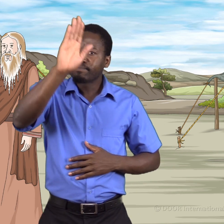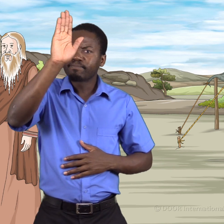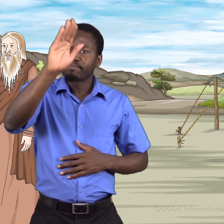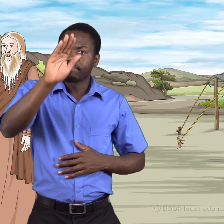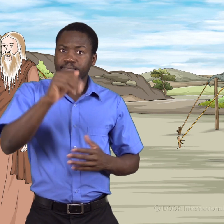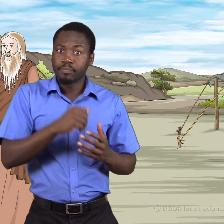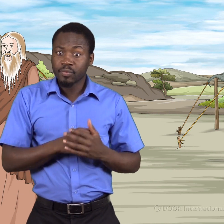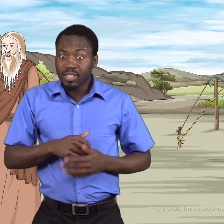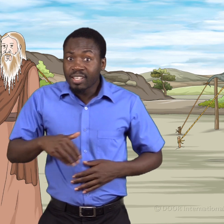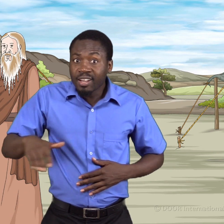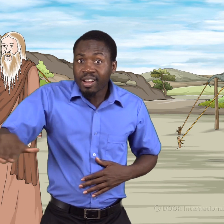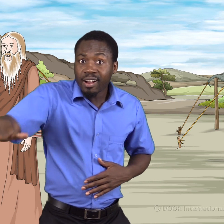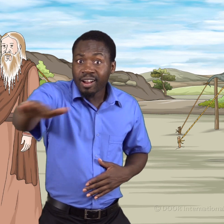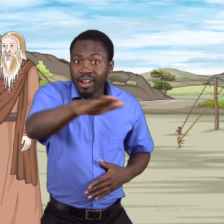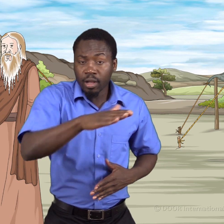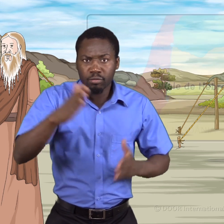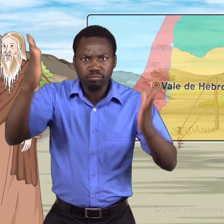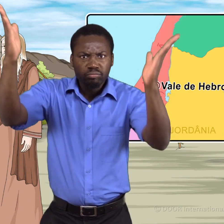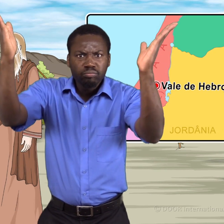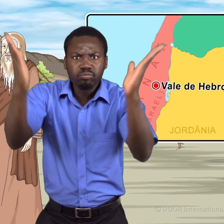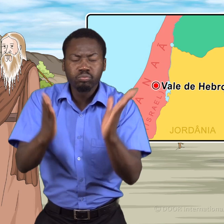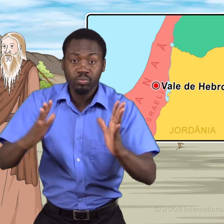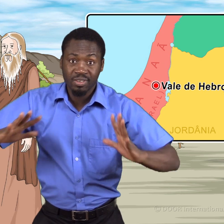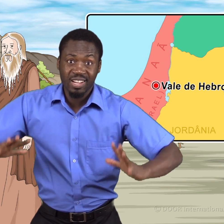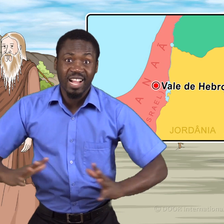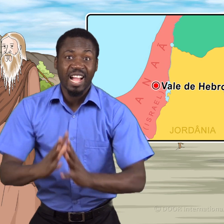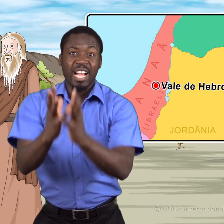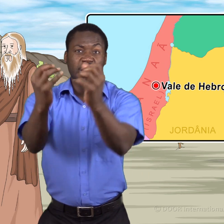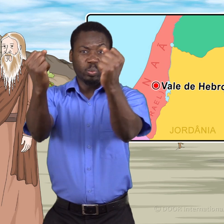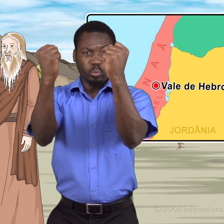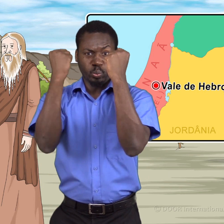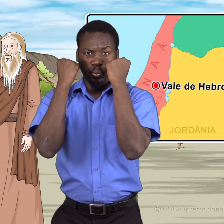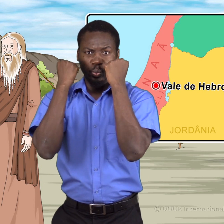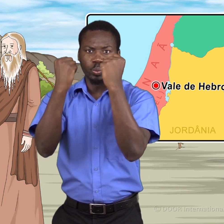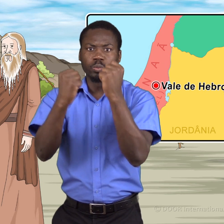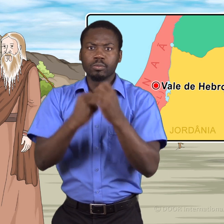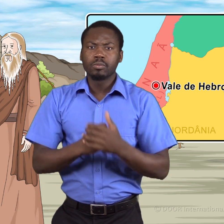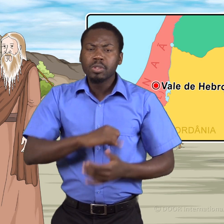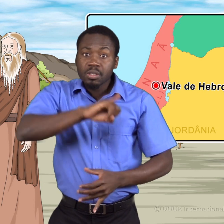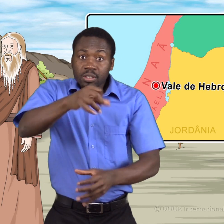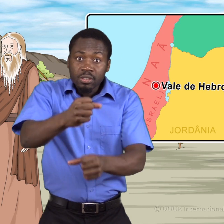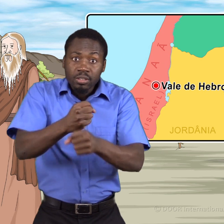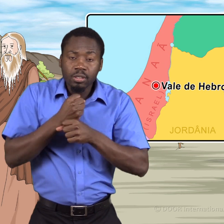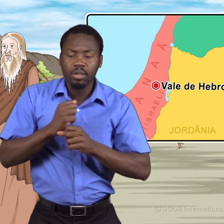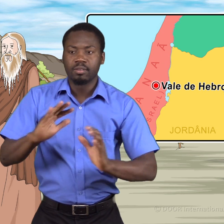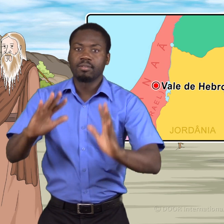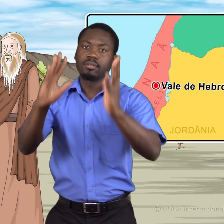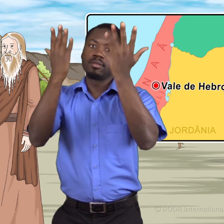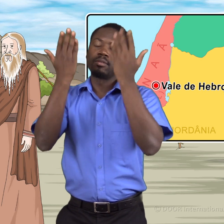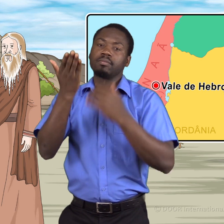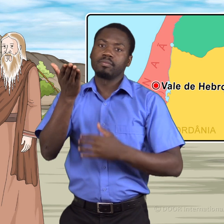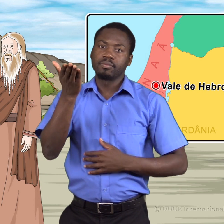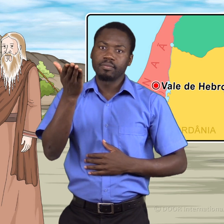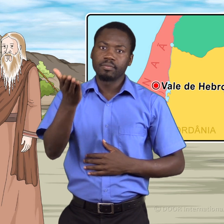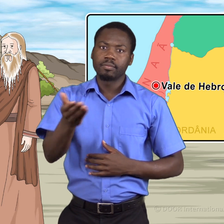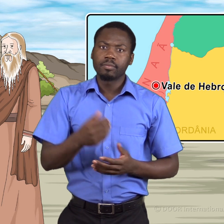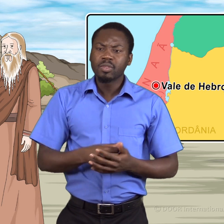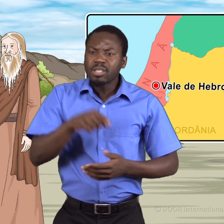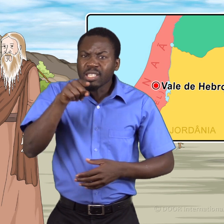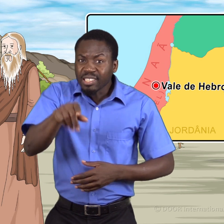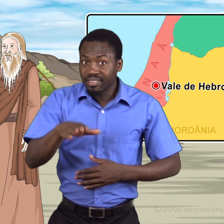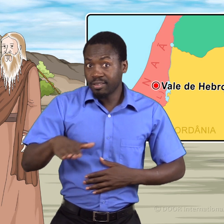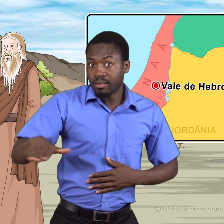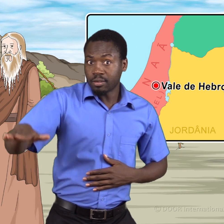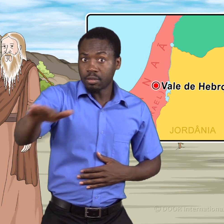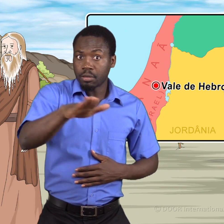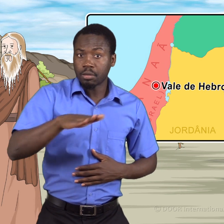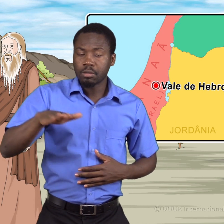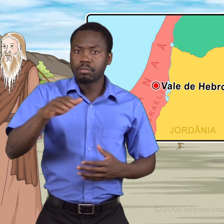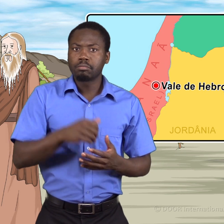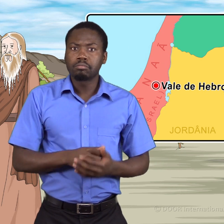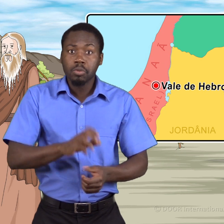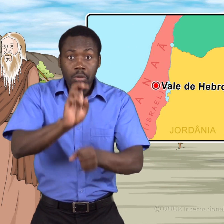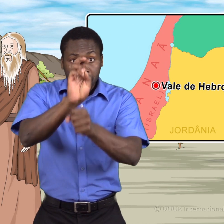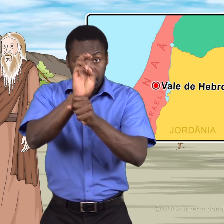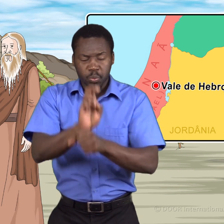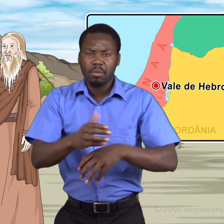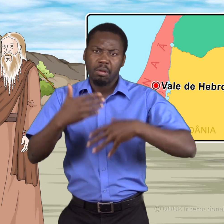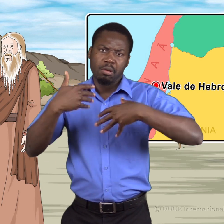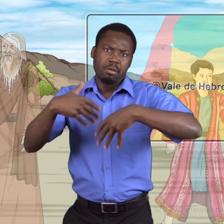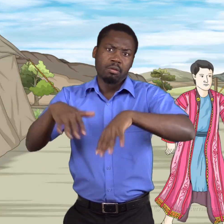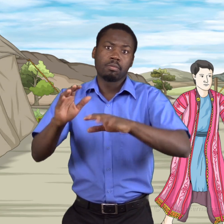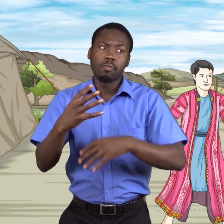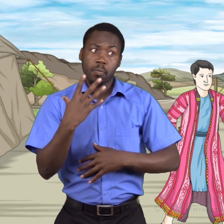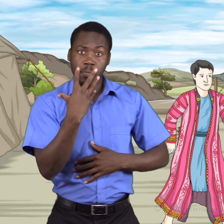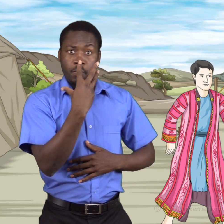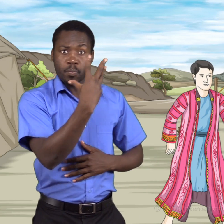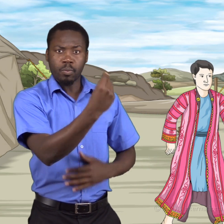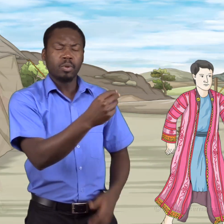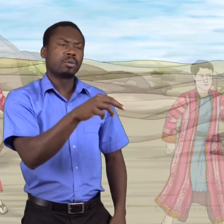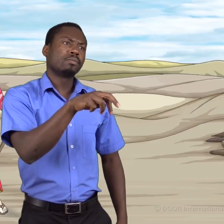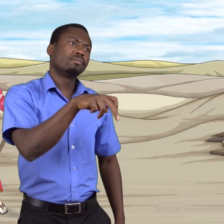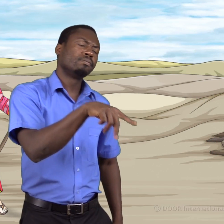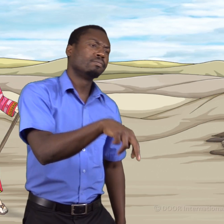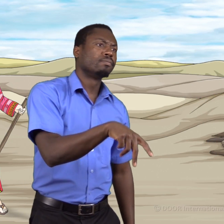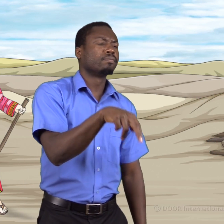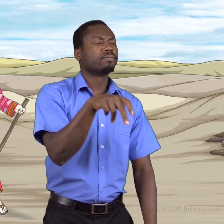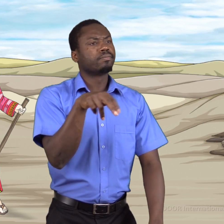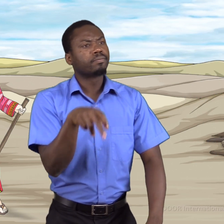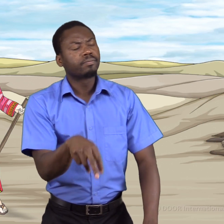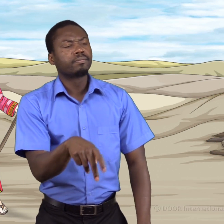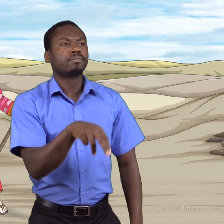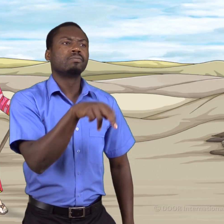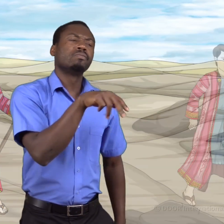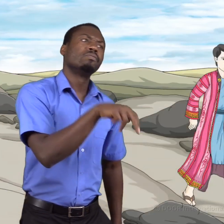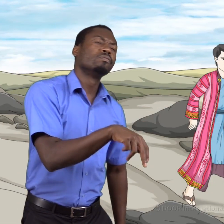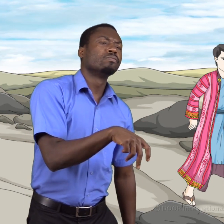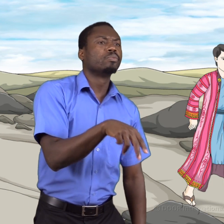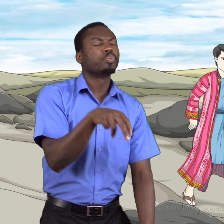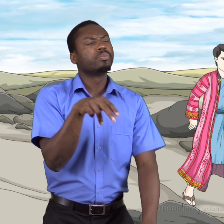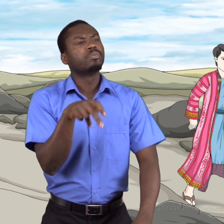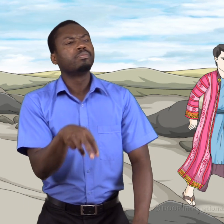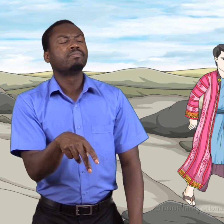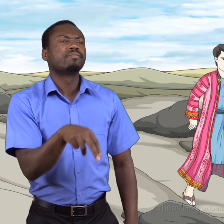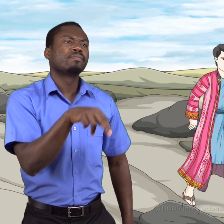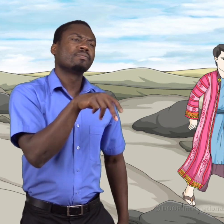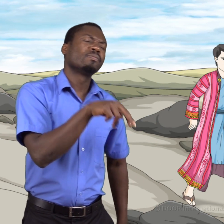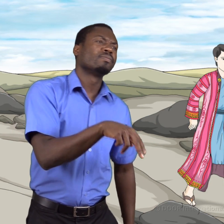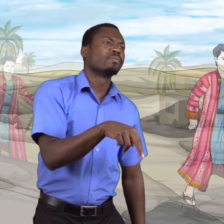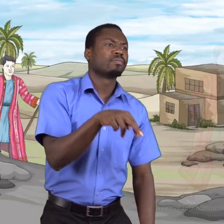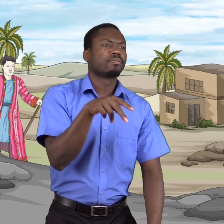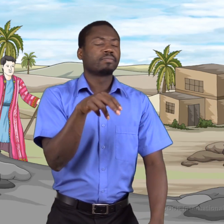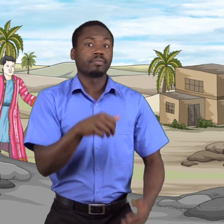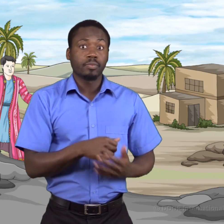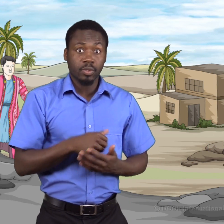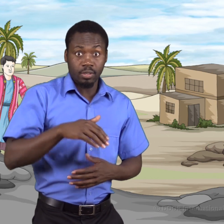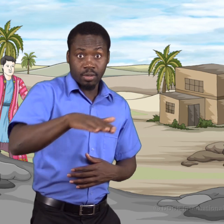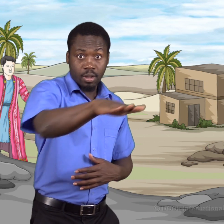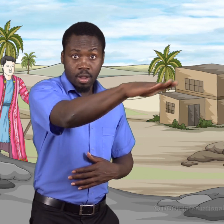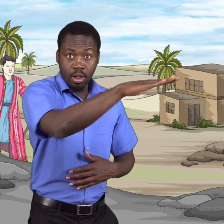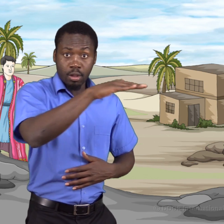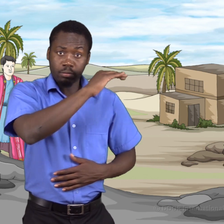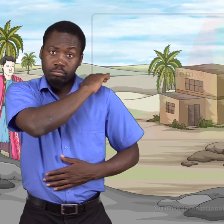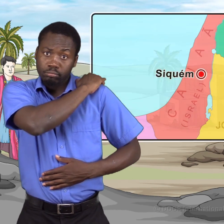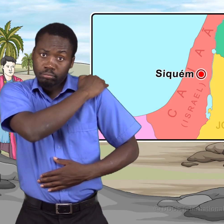So he sent him off from the Valley of Hebron.